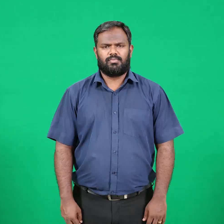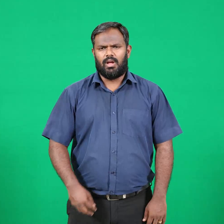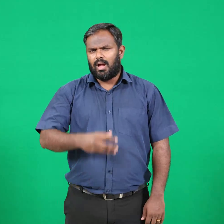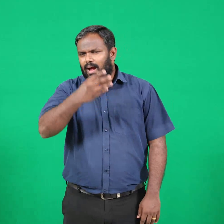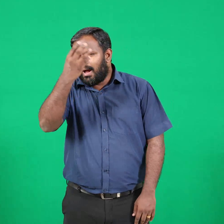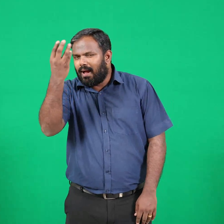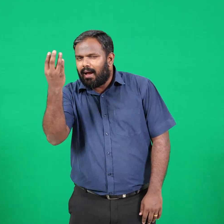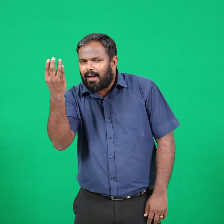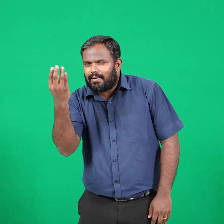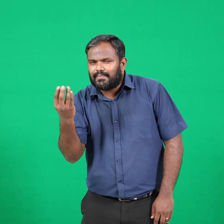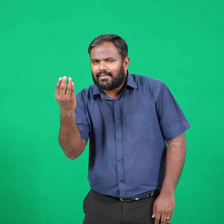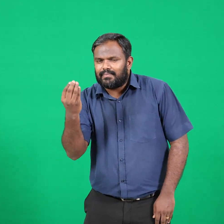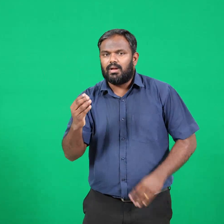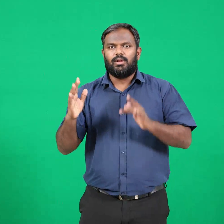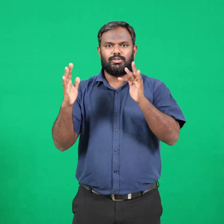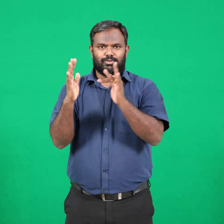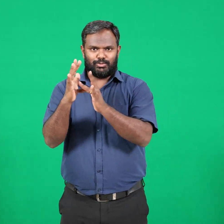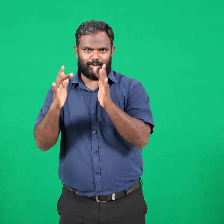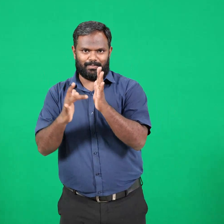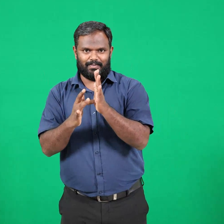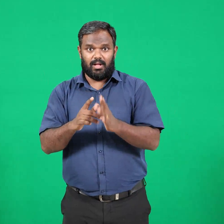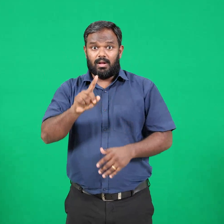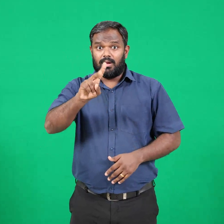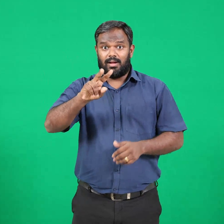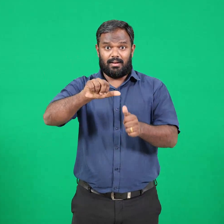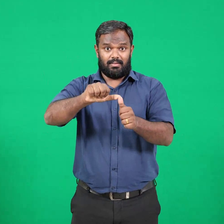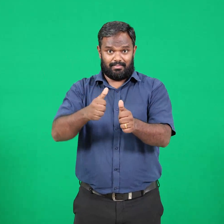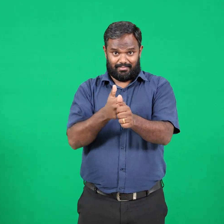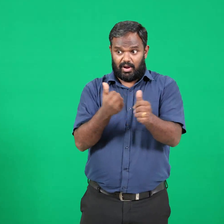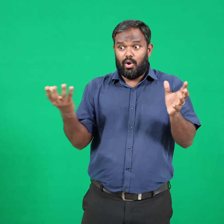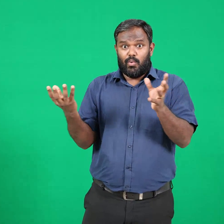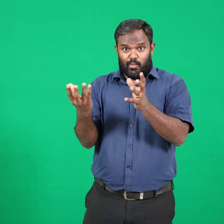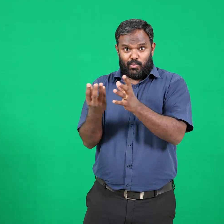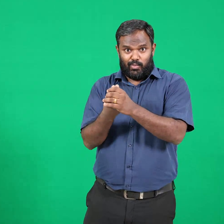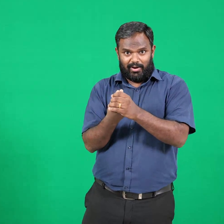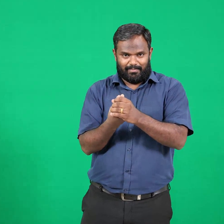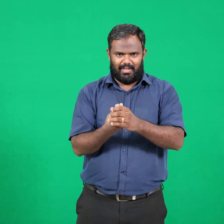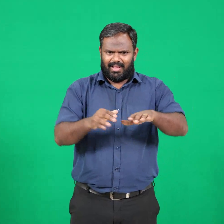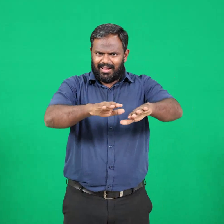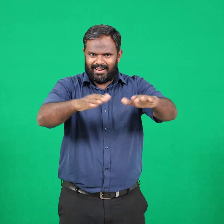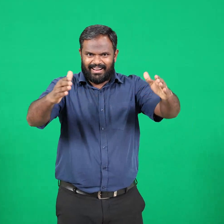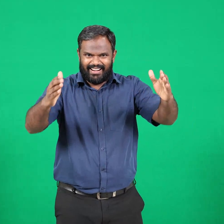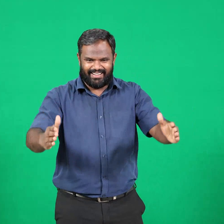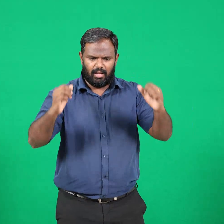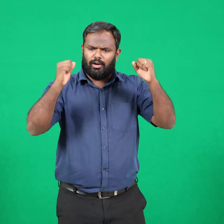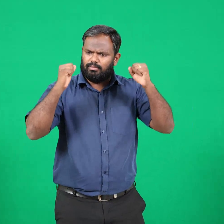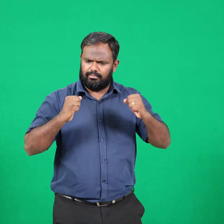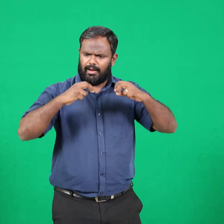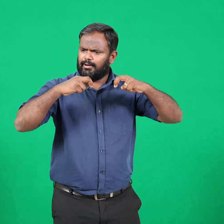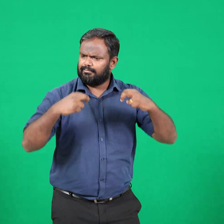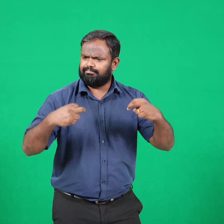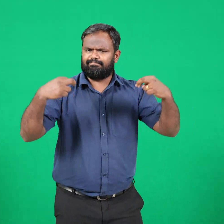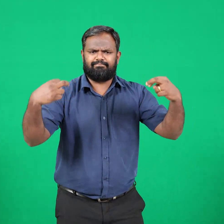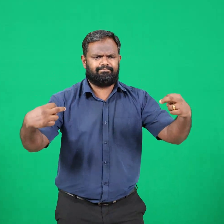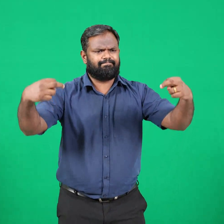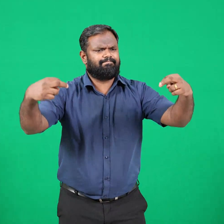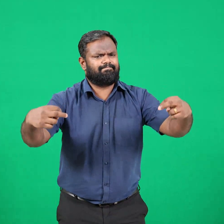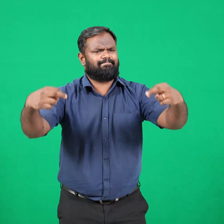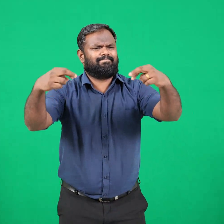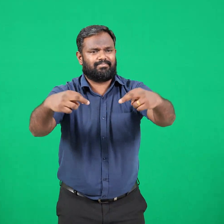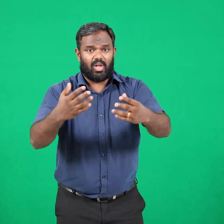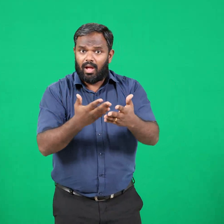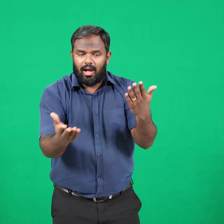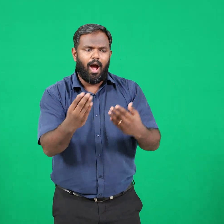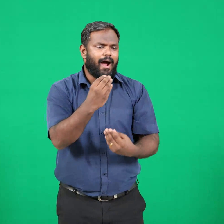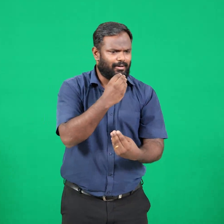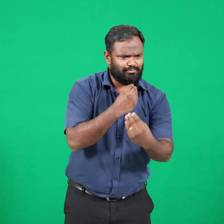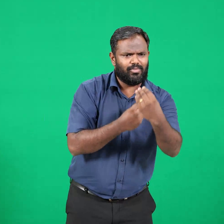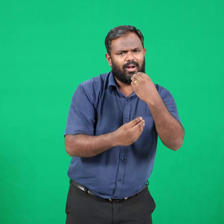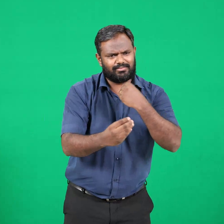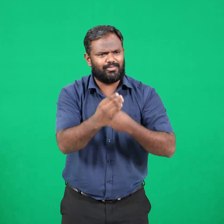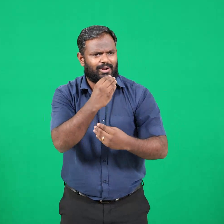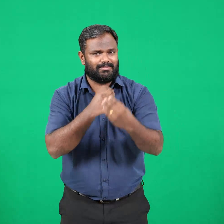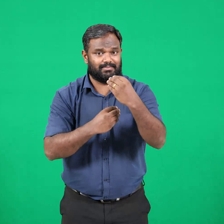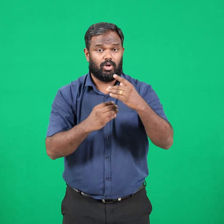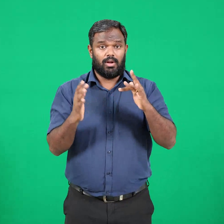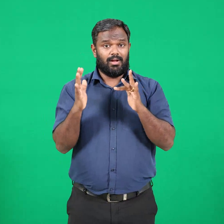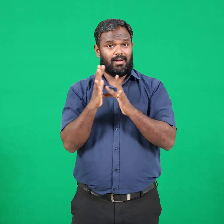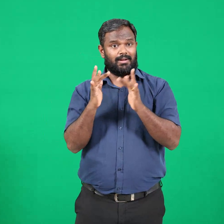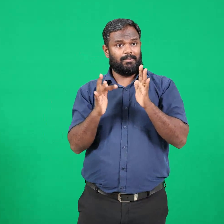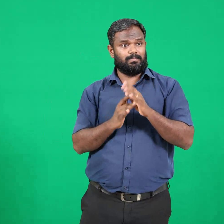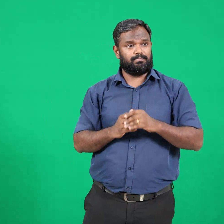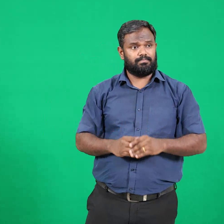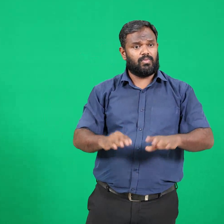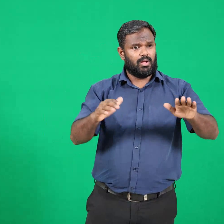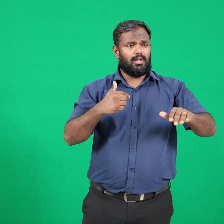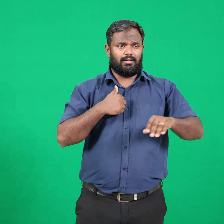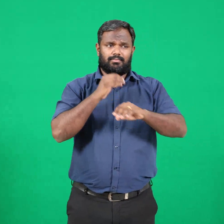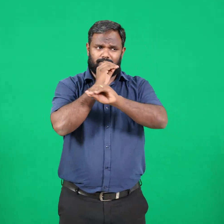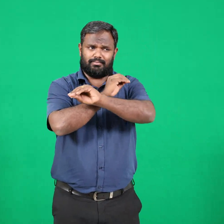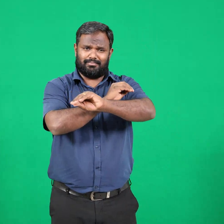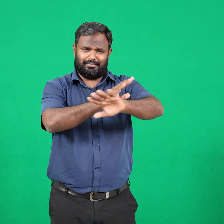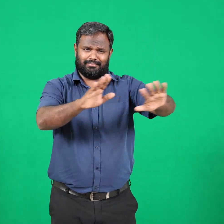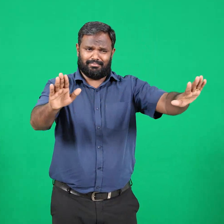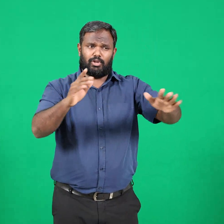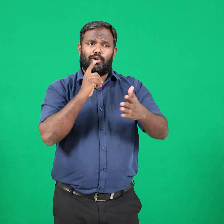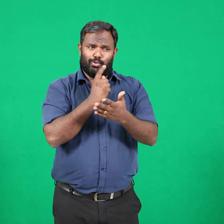When evening came, Jesus was reclining with the twelve disciples.